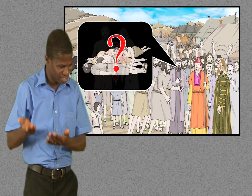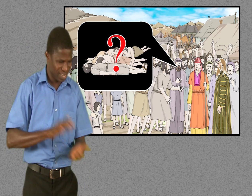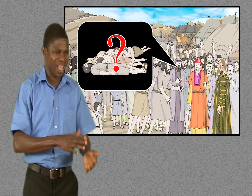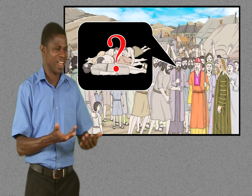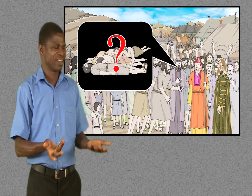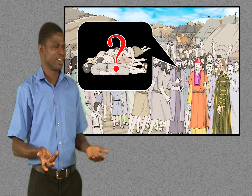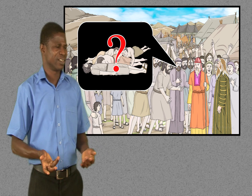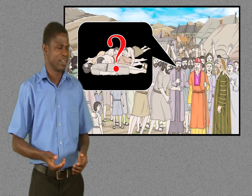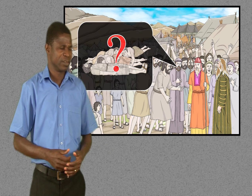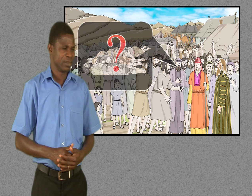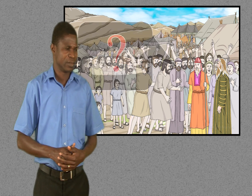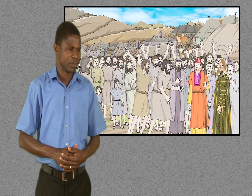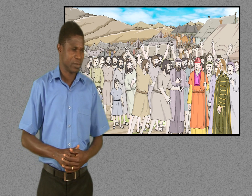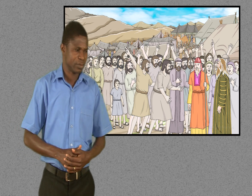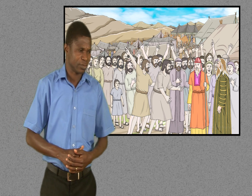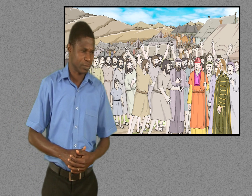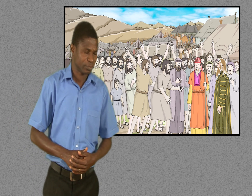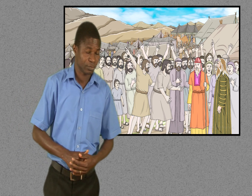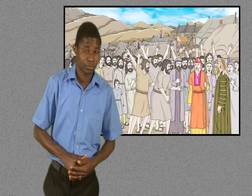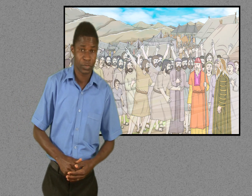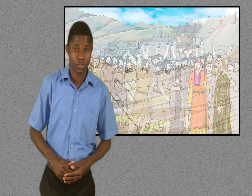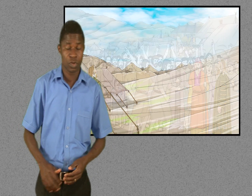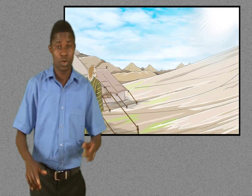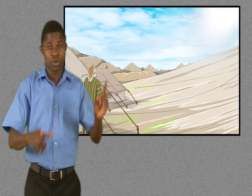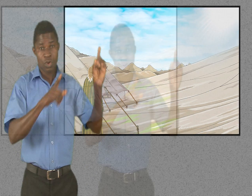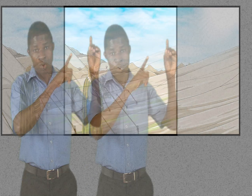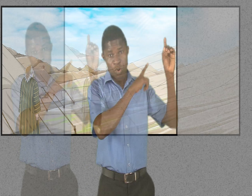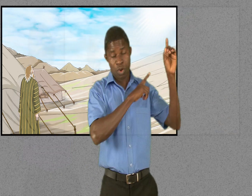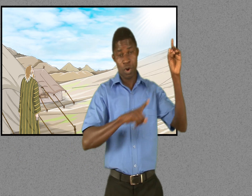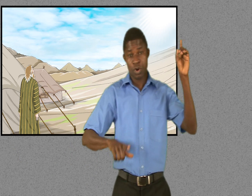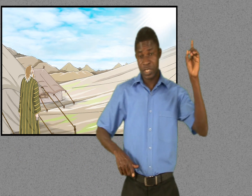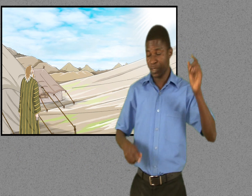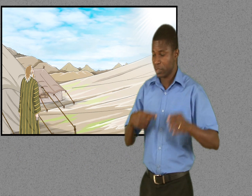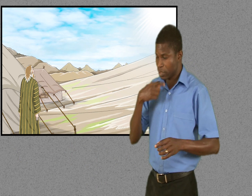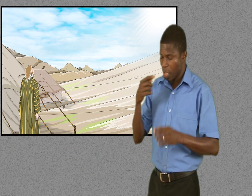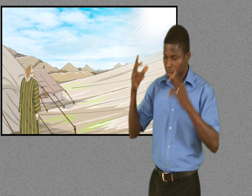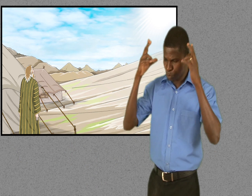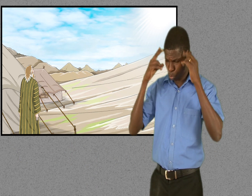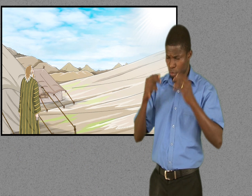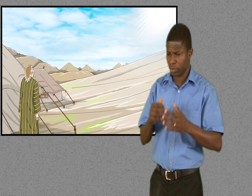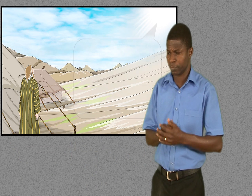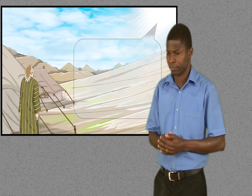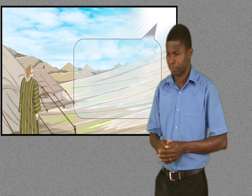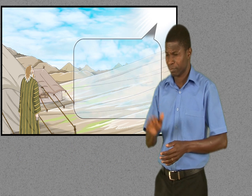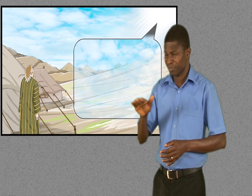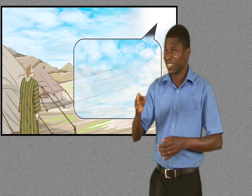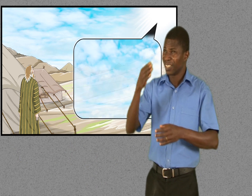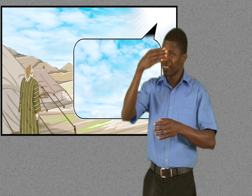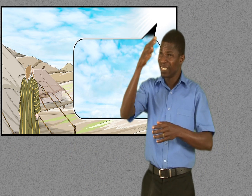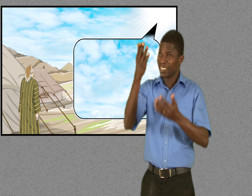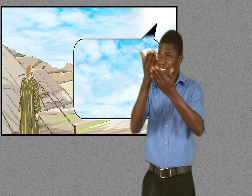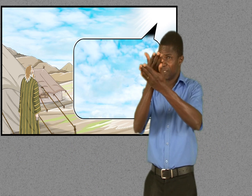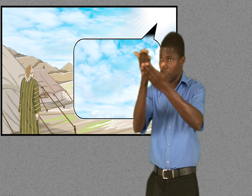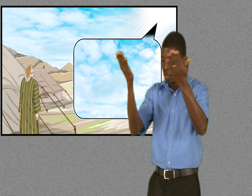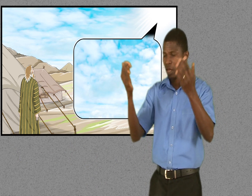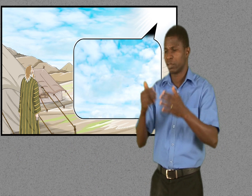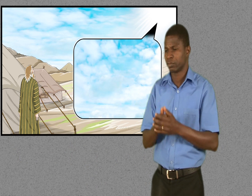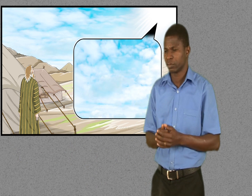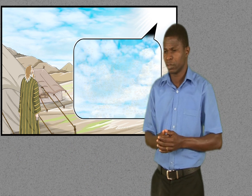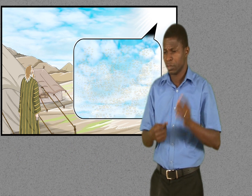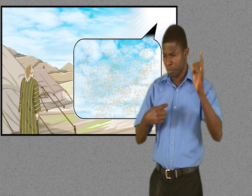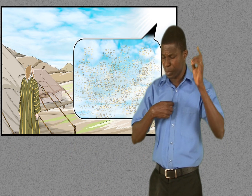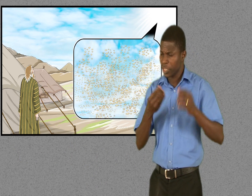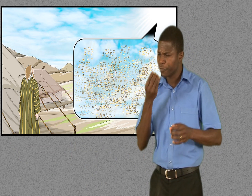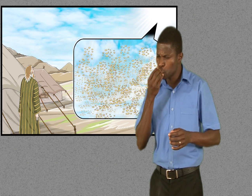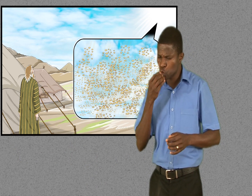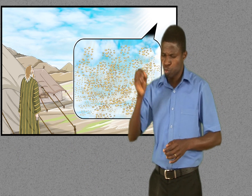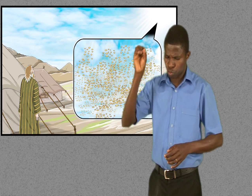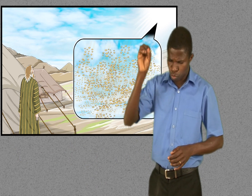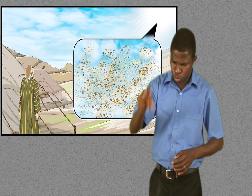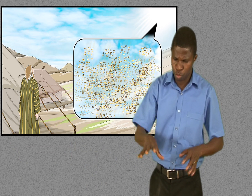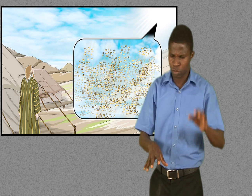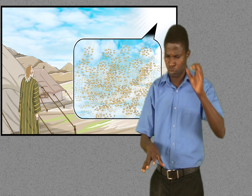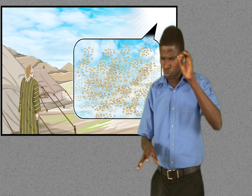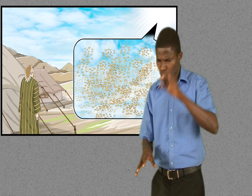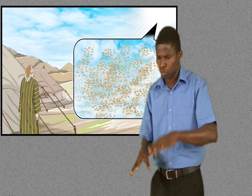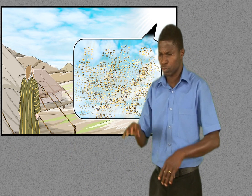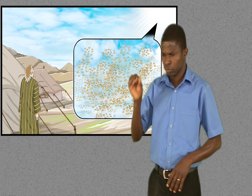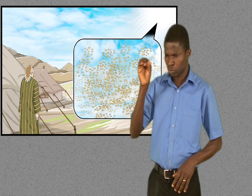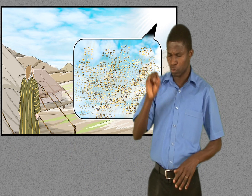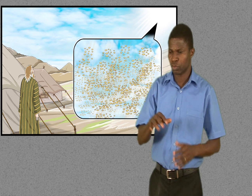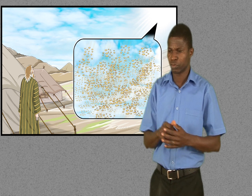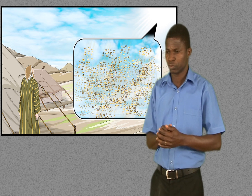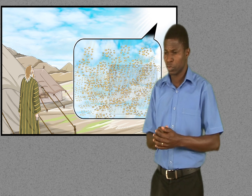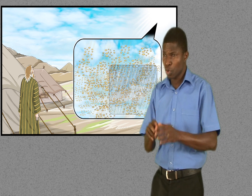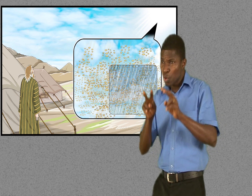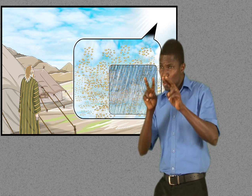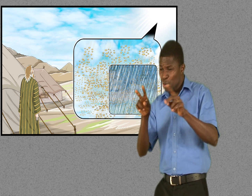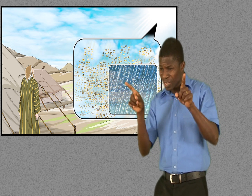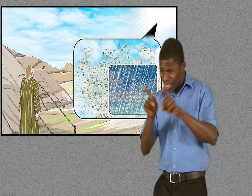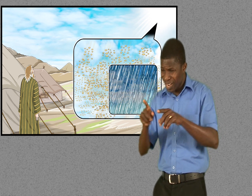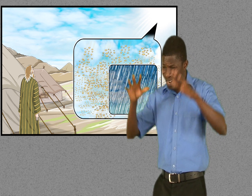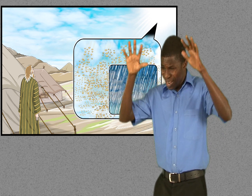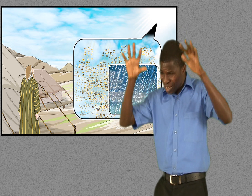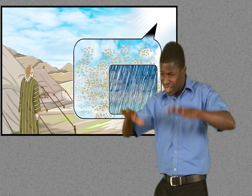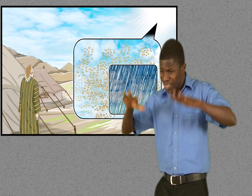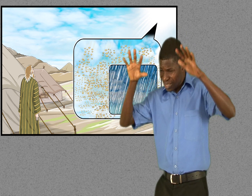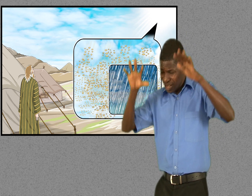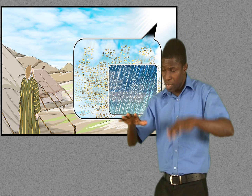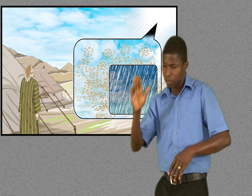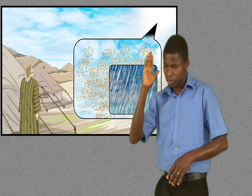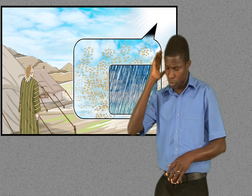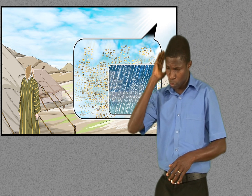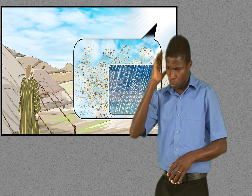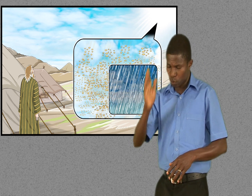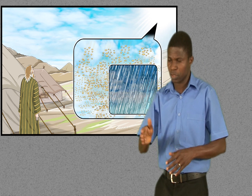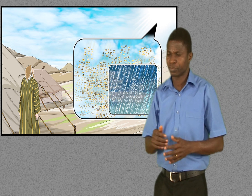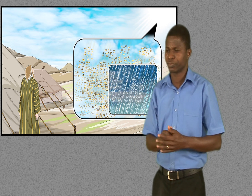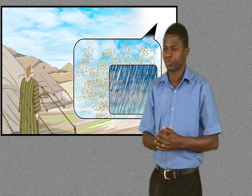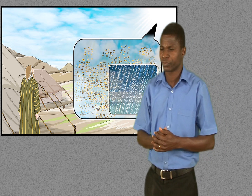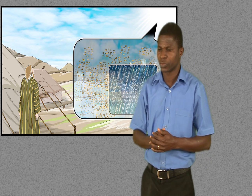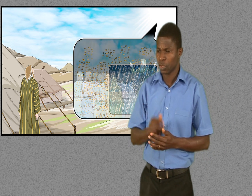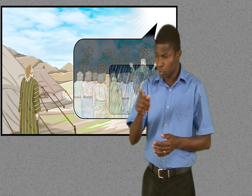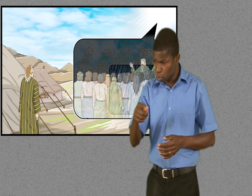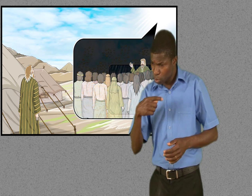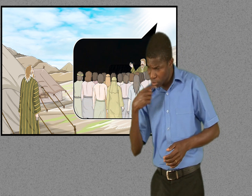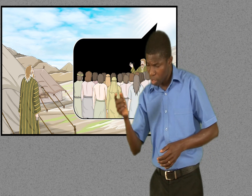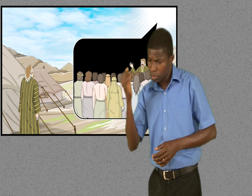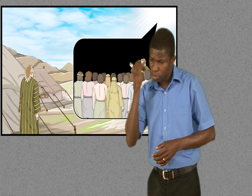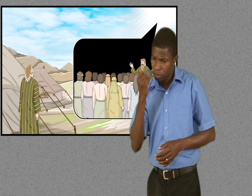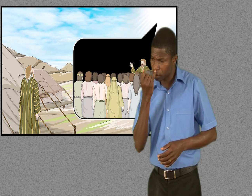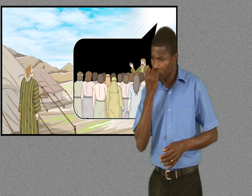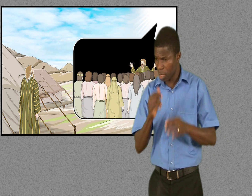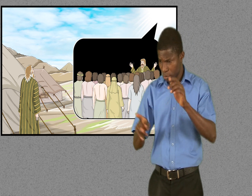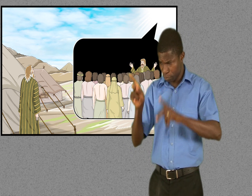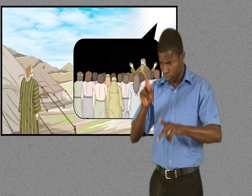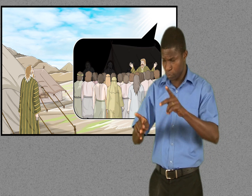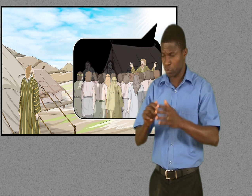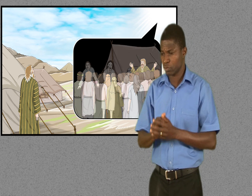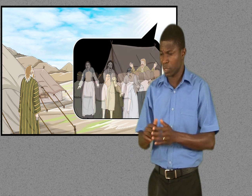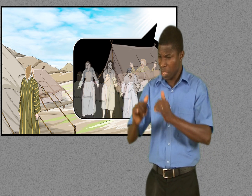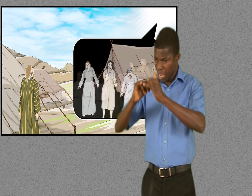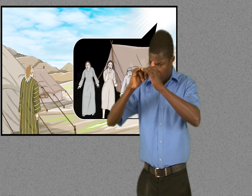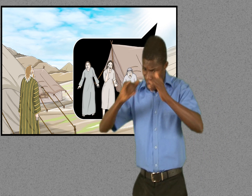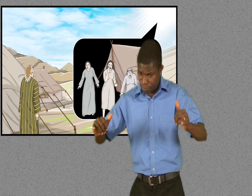Then the LORD said to Moses, “Behold, I will rain down bread from heaven for you.